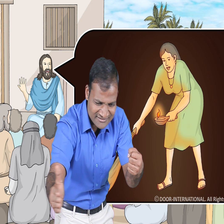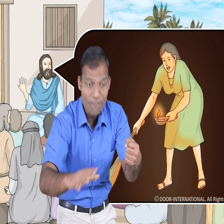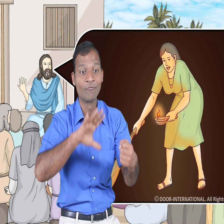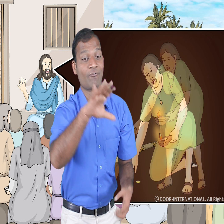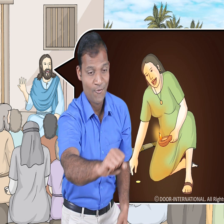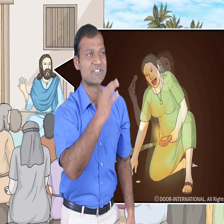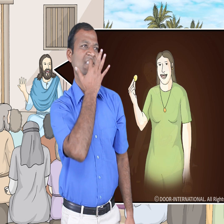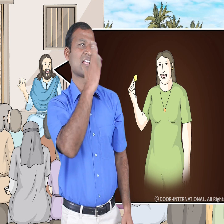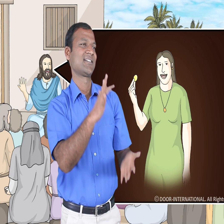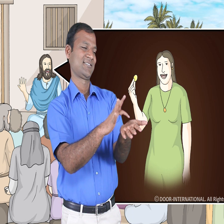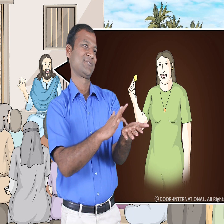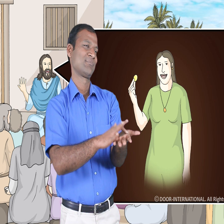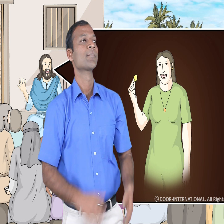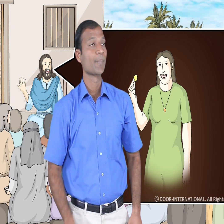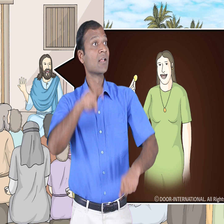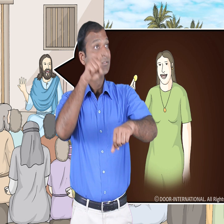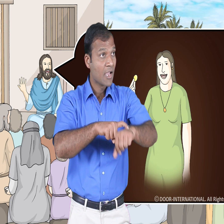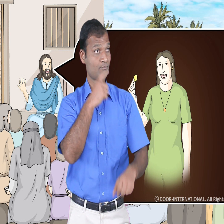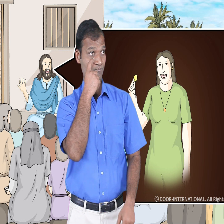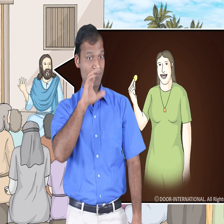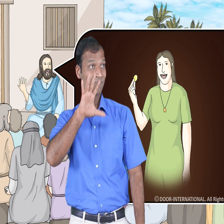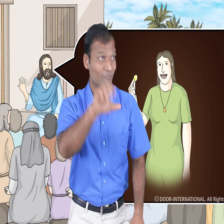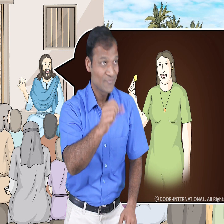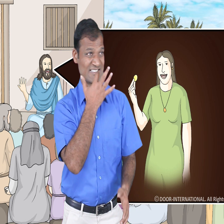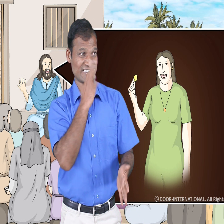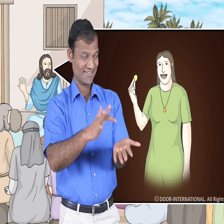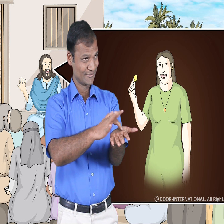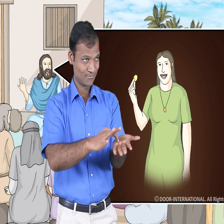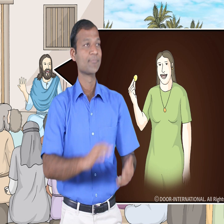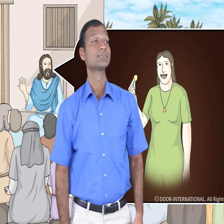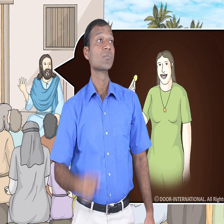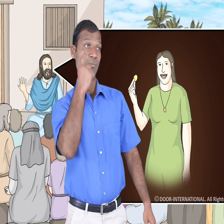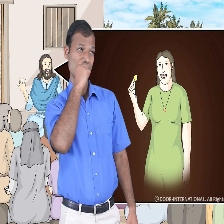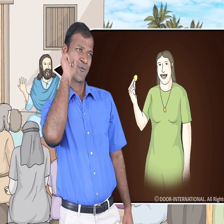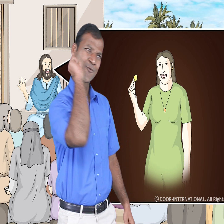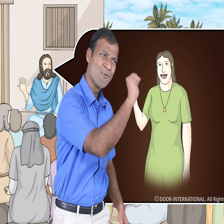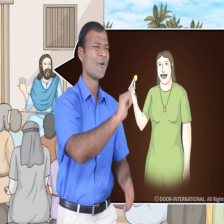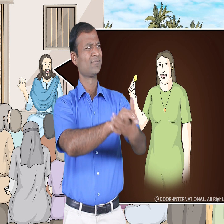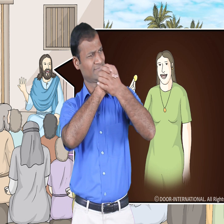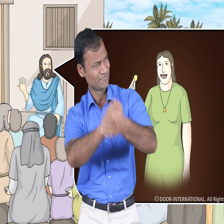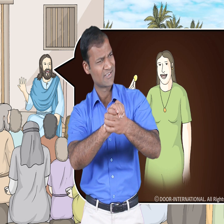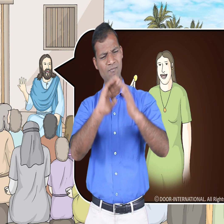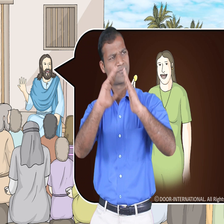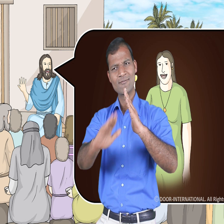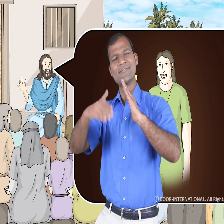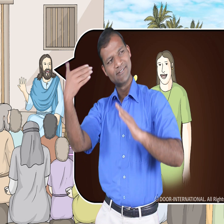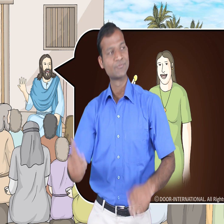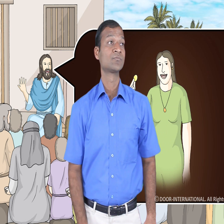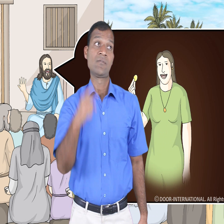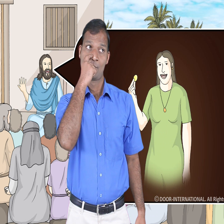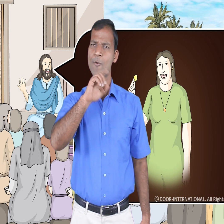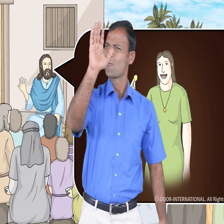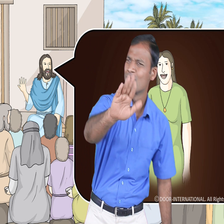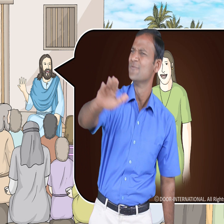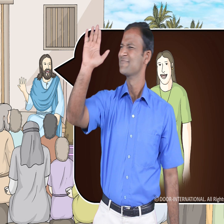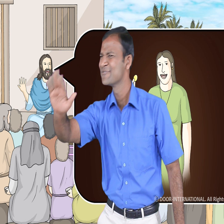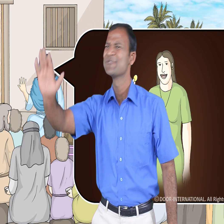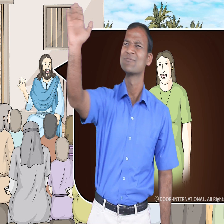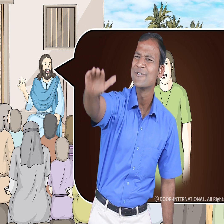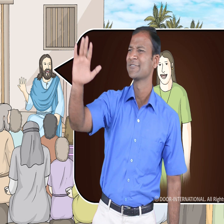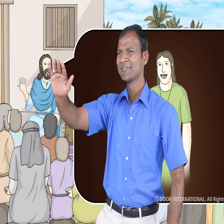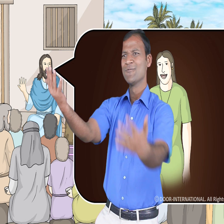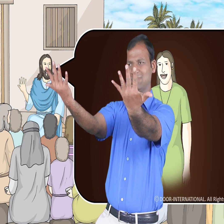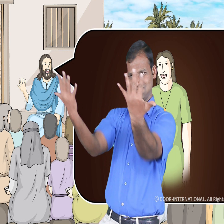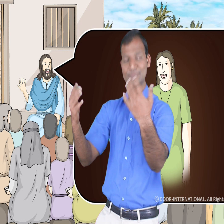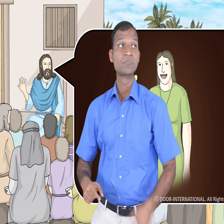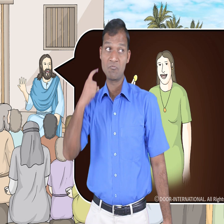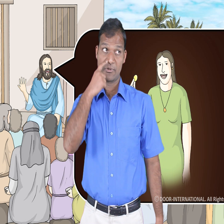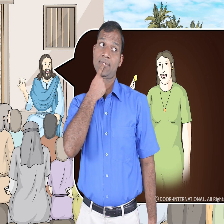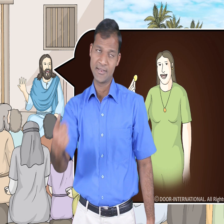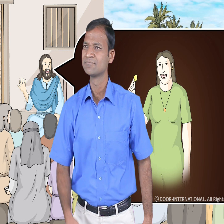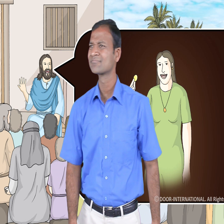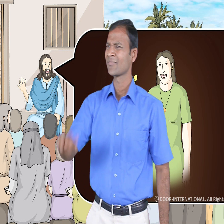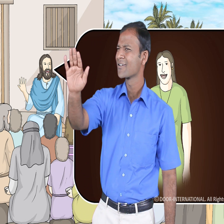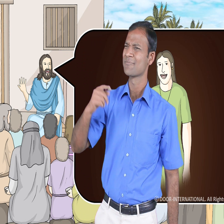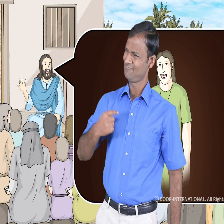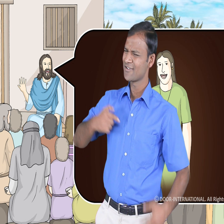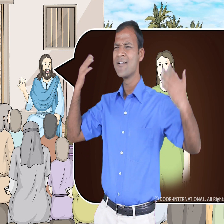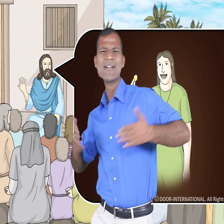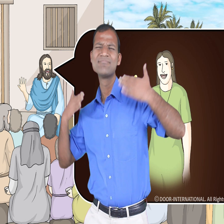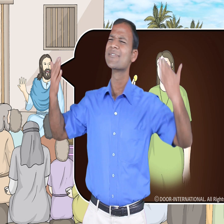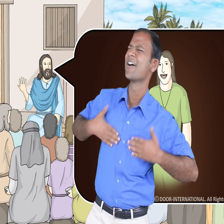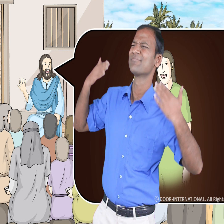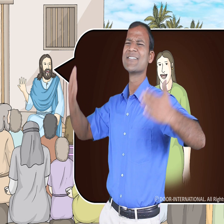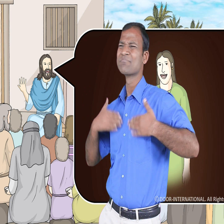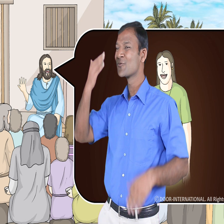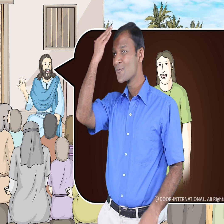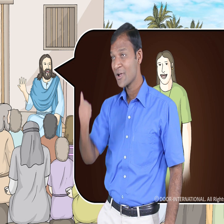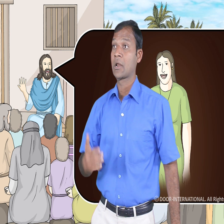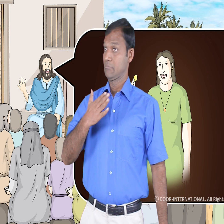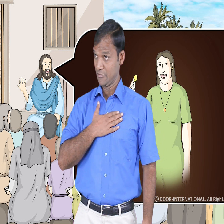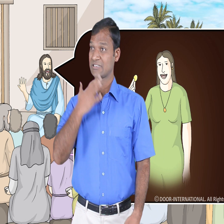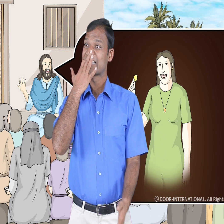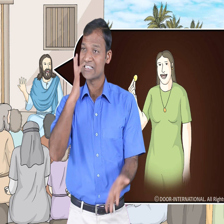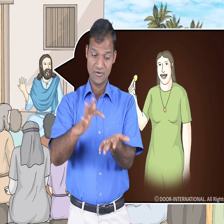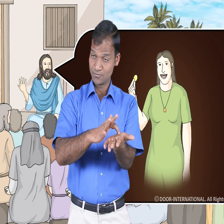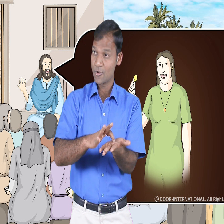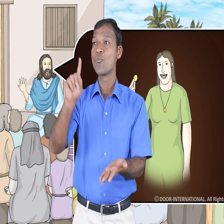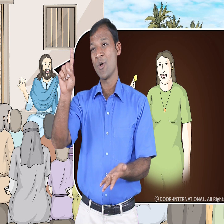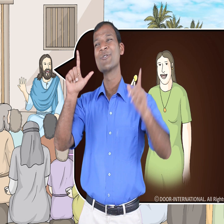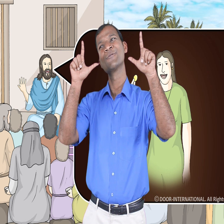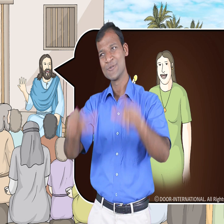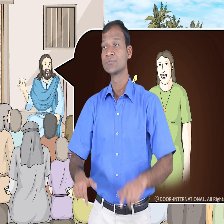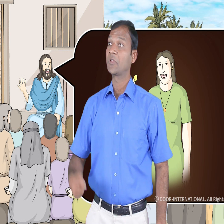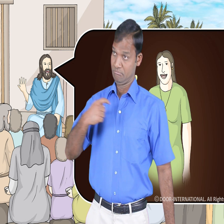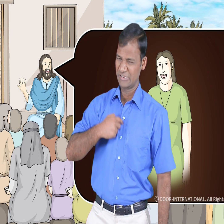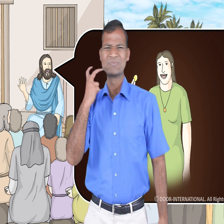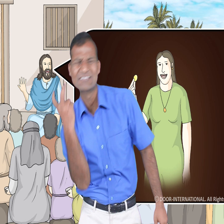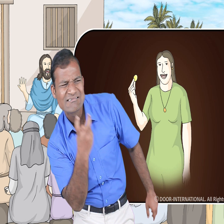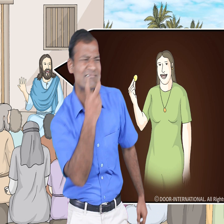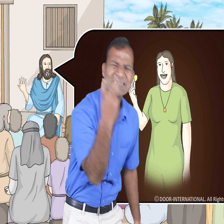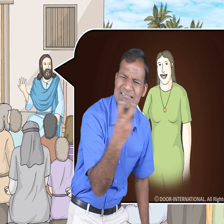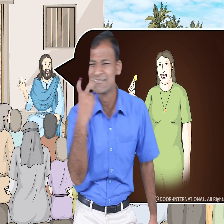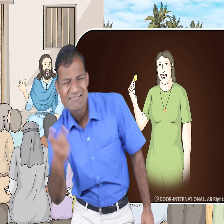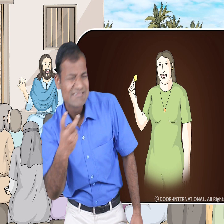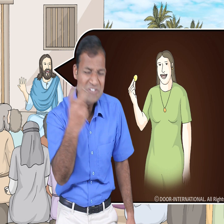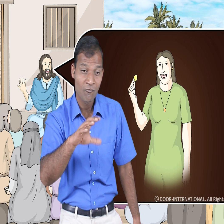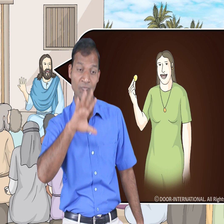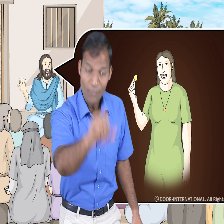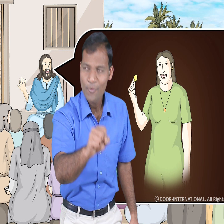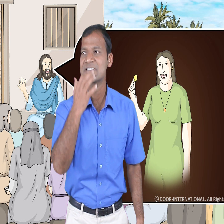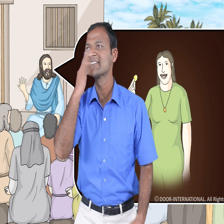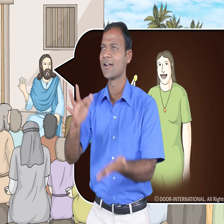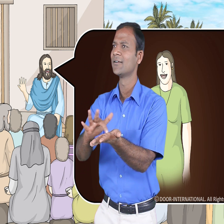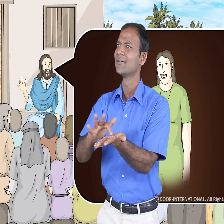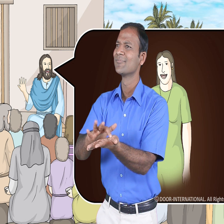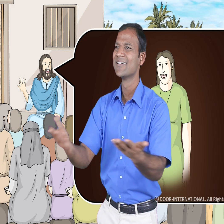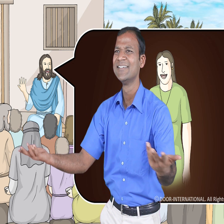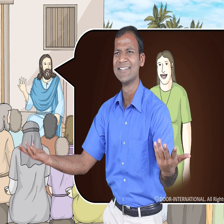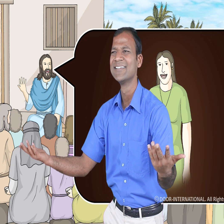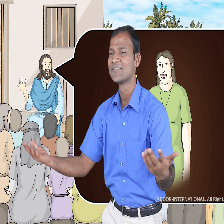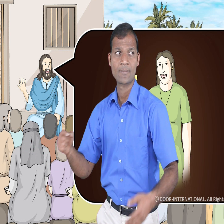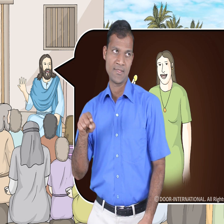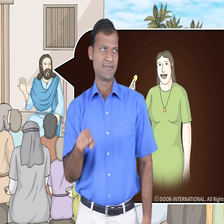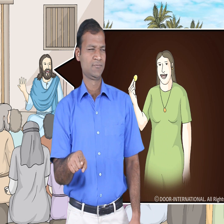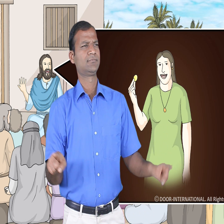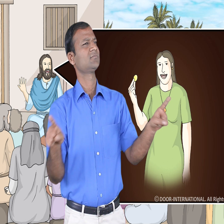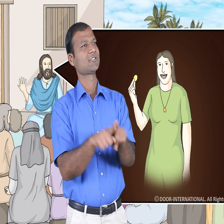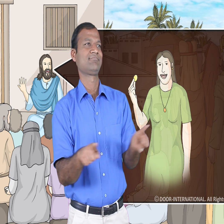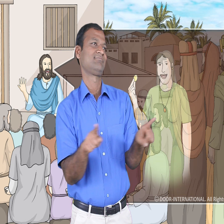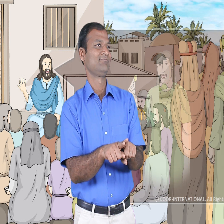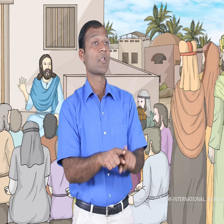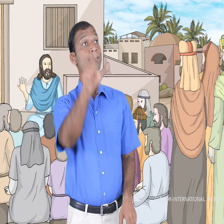And when she finds it, she calls together her friends and neighbors to say, ‘Rejoice with me, for I have found my lost coin.’